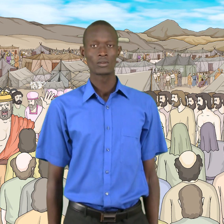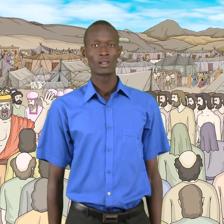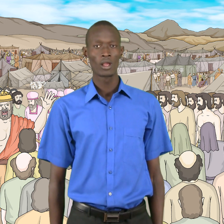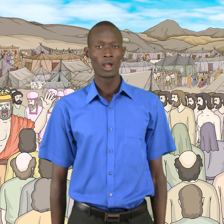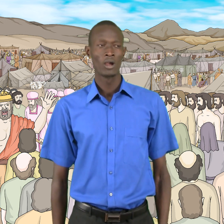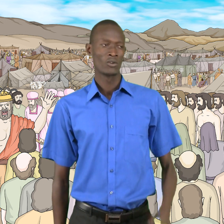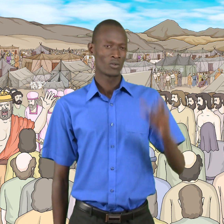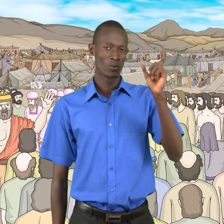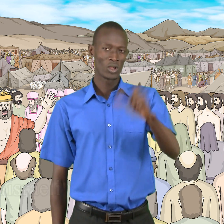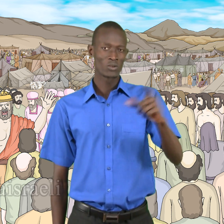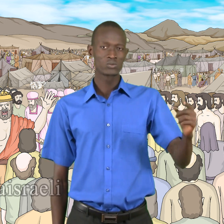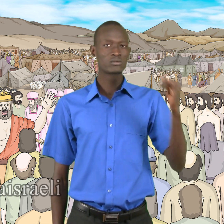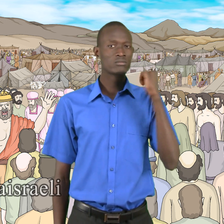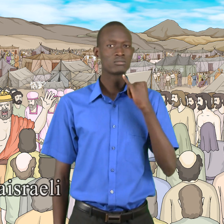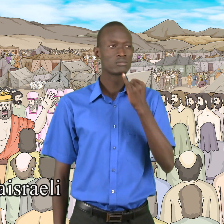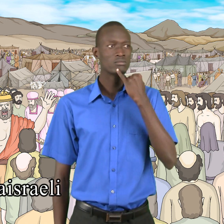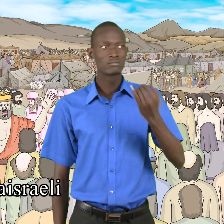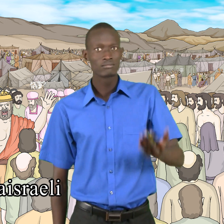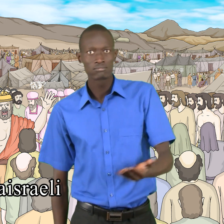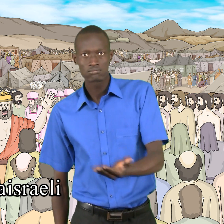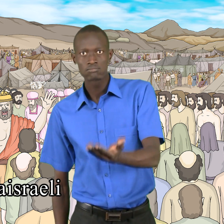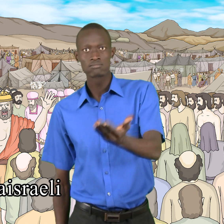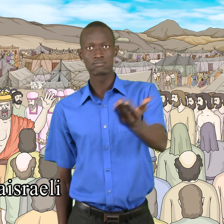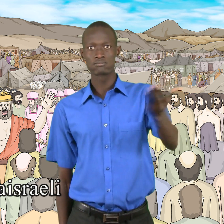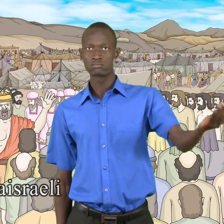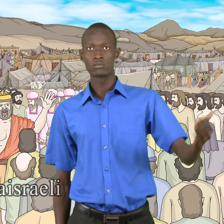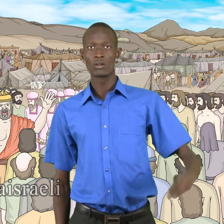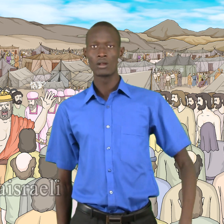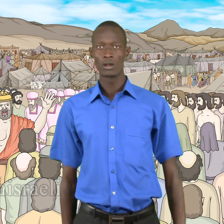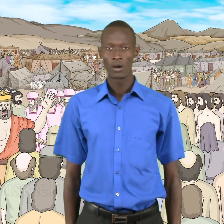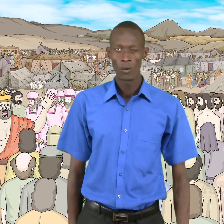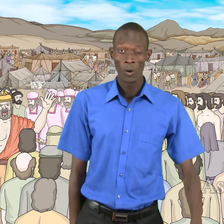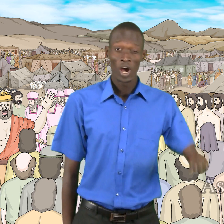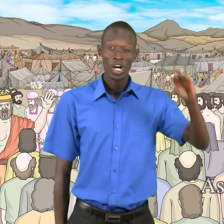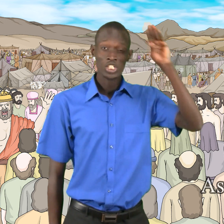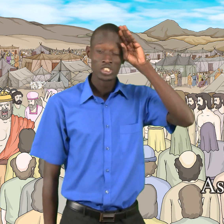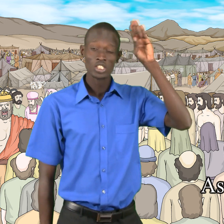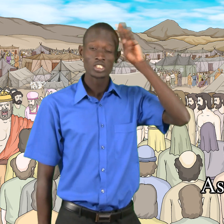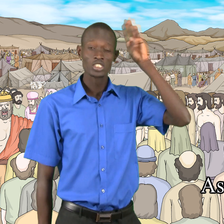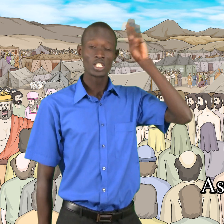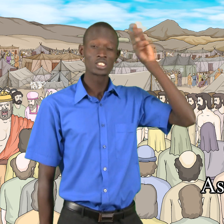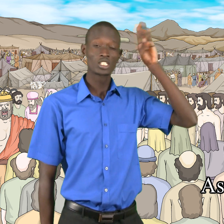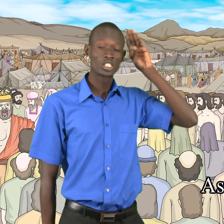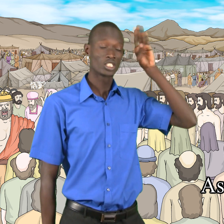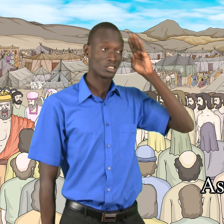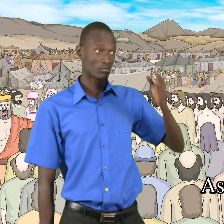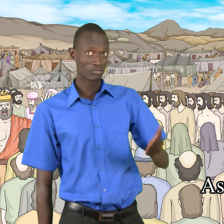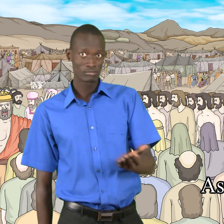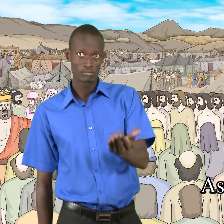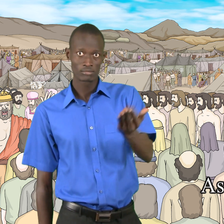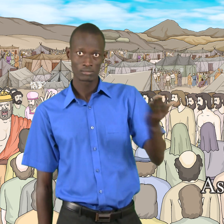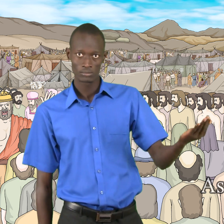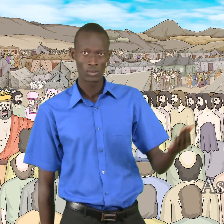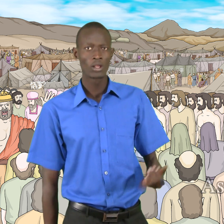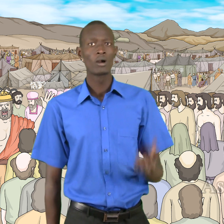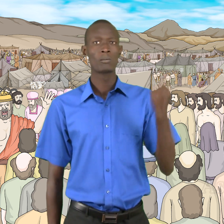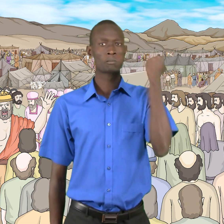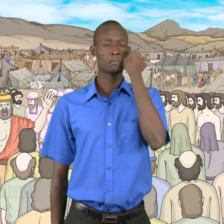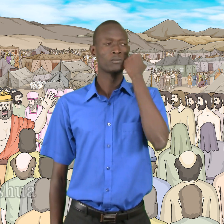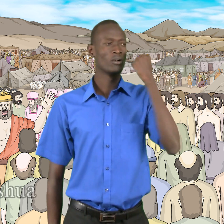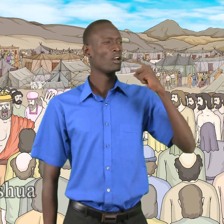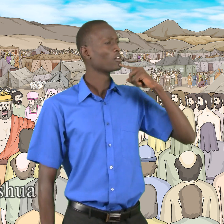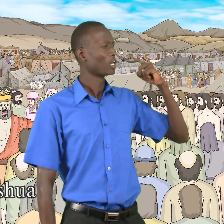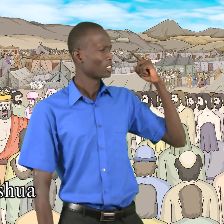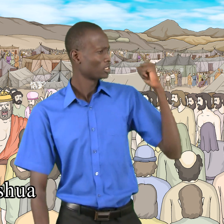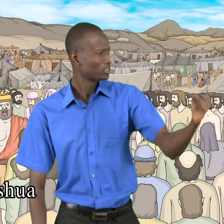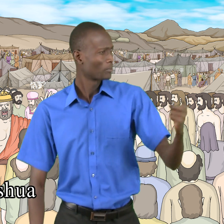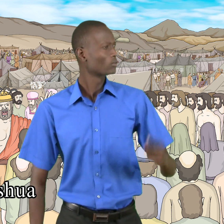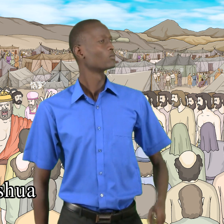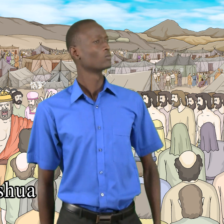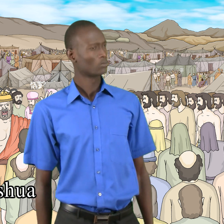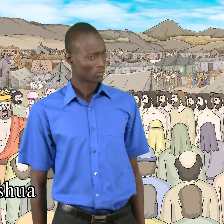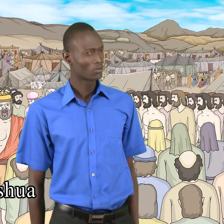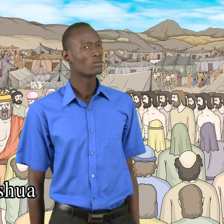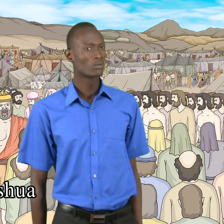And he told the people, “Advance and march around the city, with the armed troops going ahead of the ark of the LORD.”